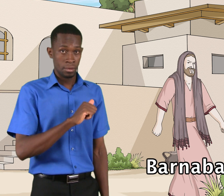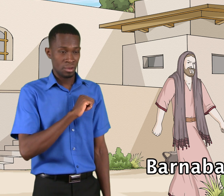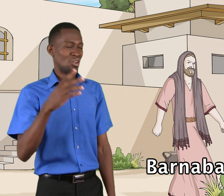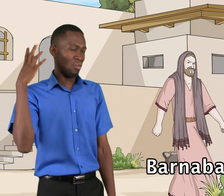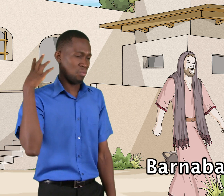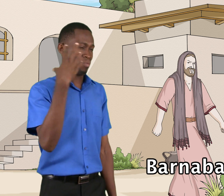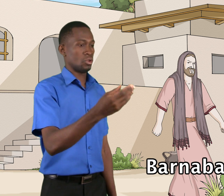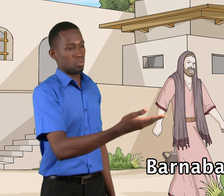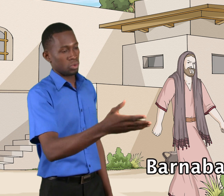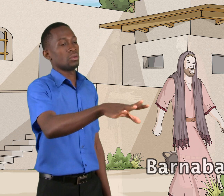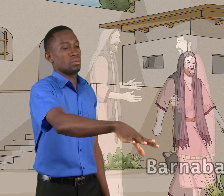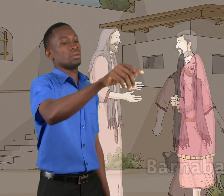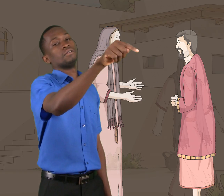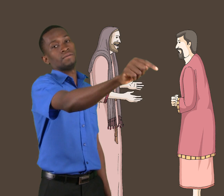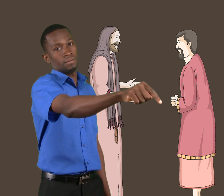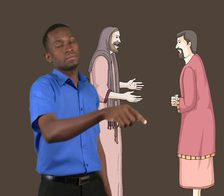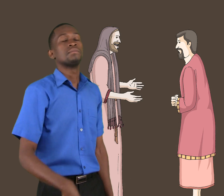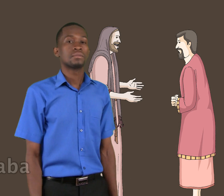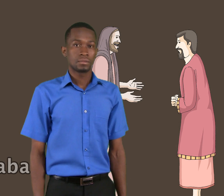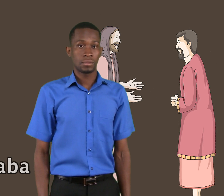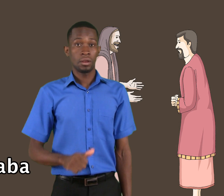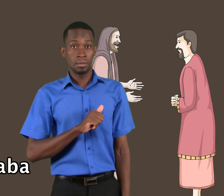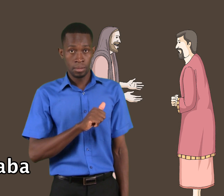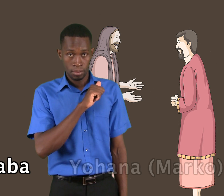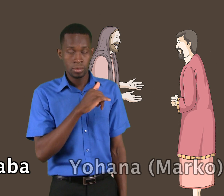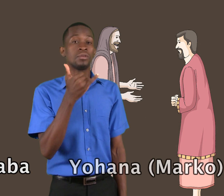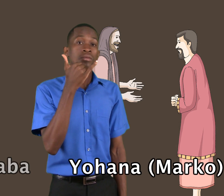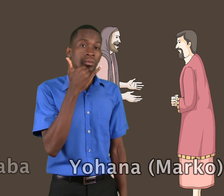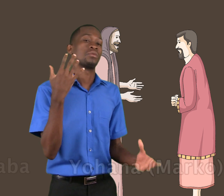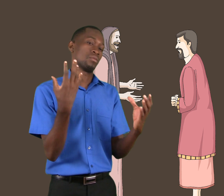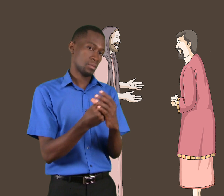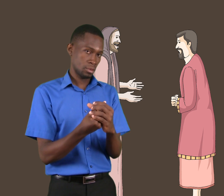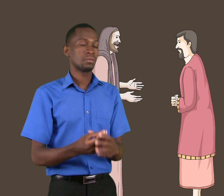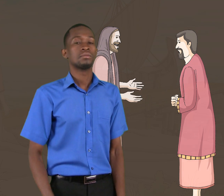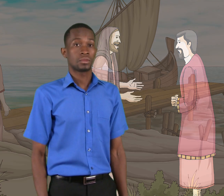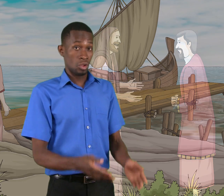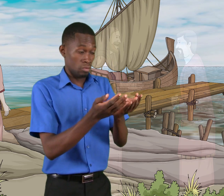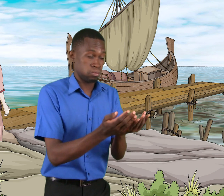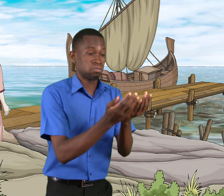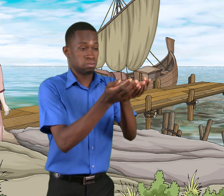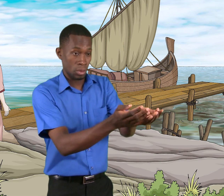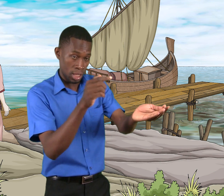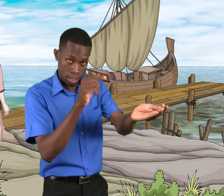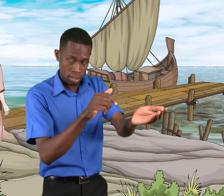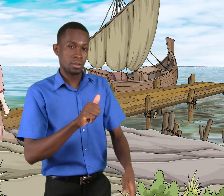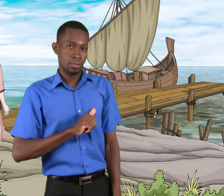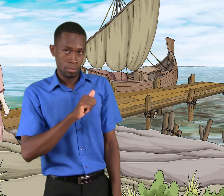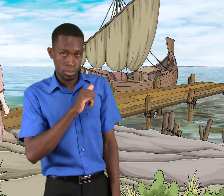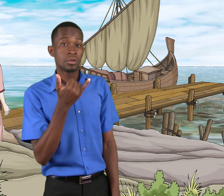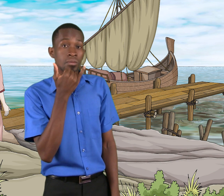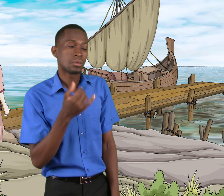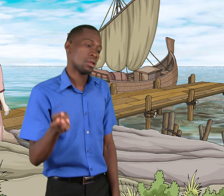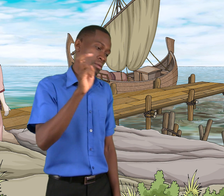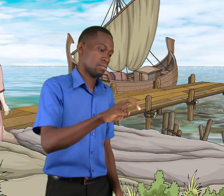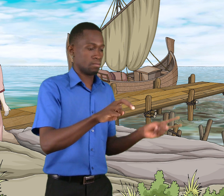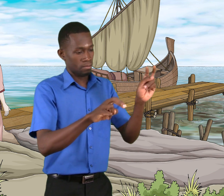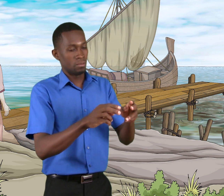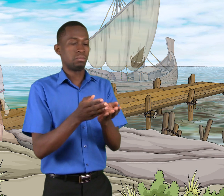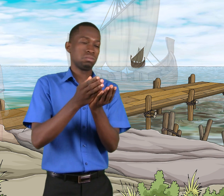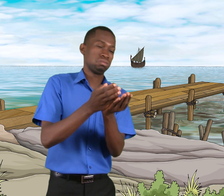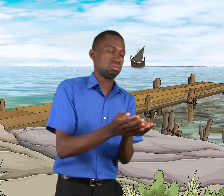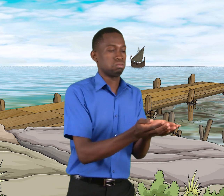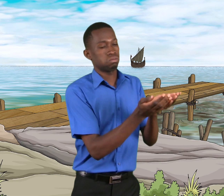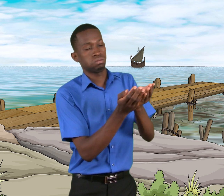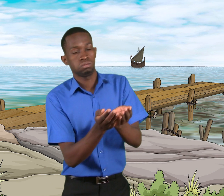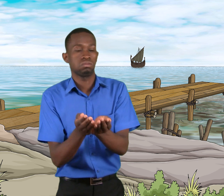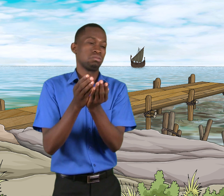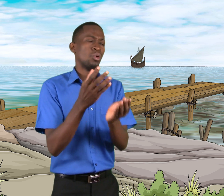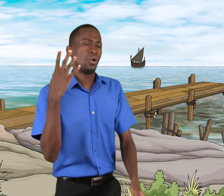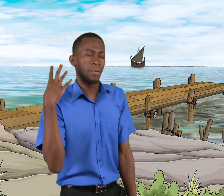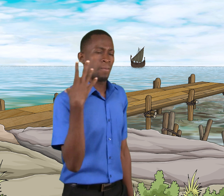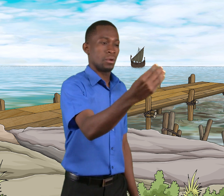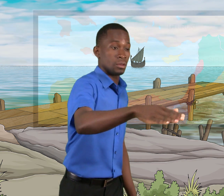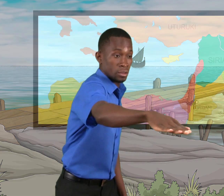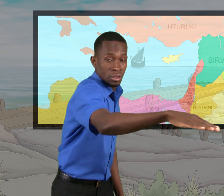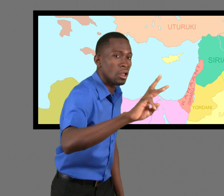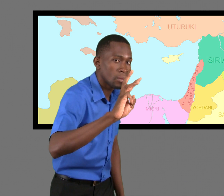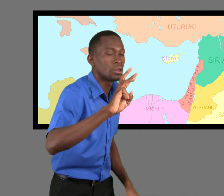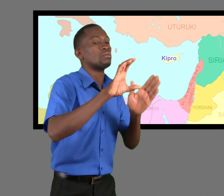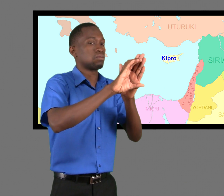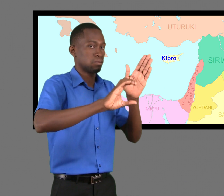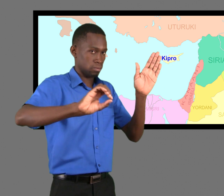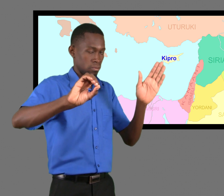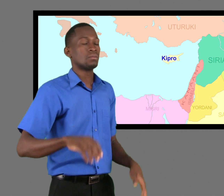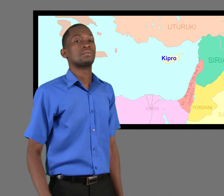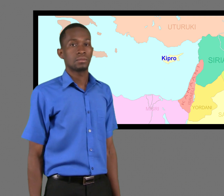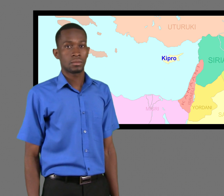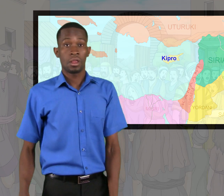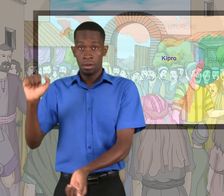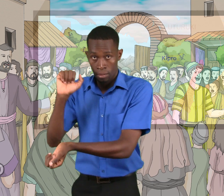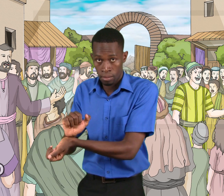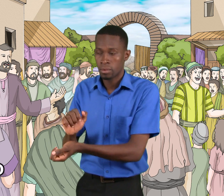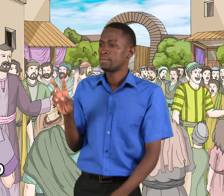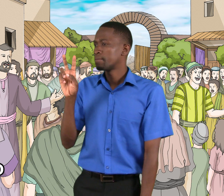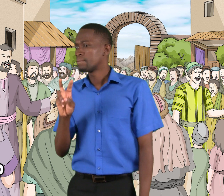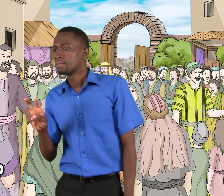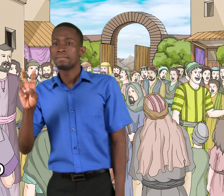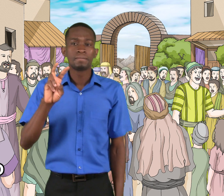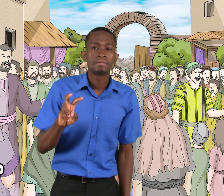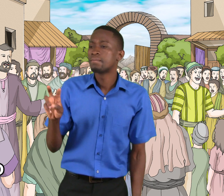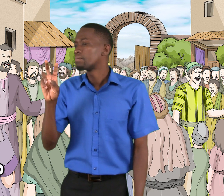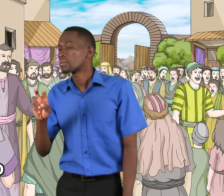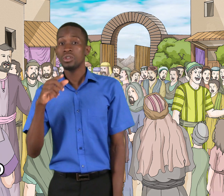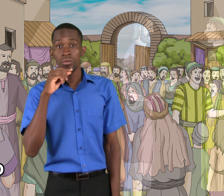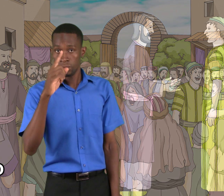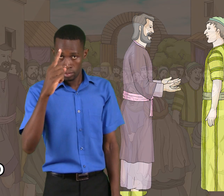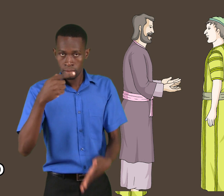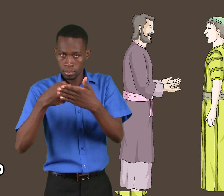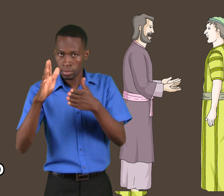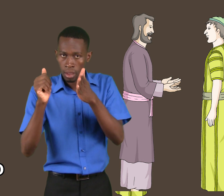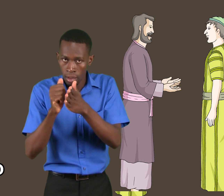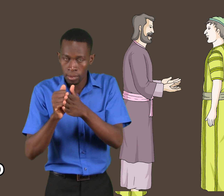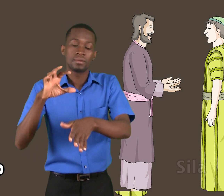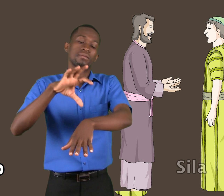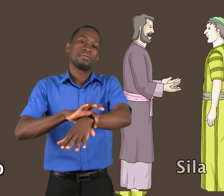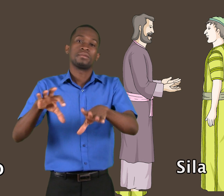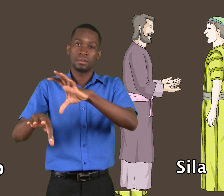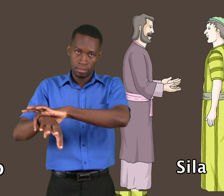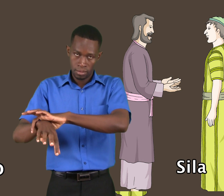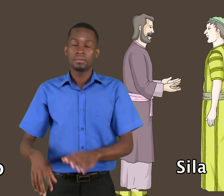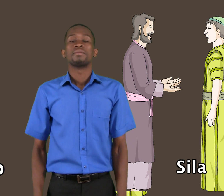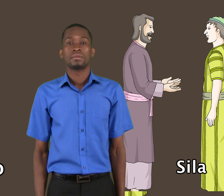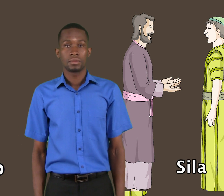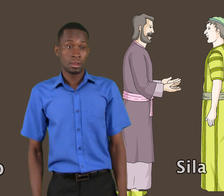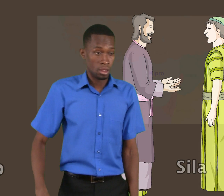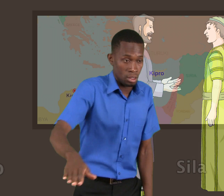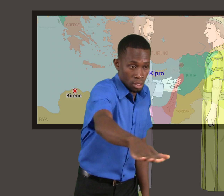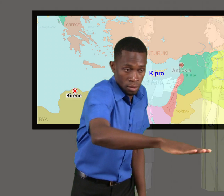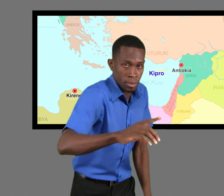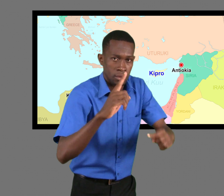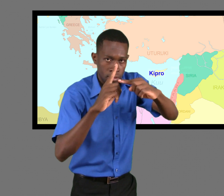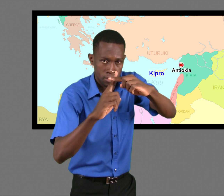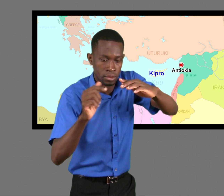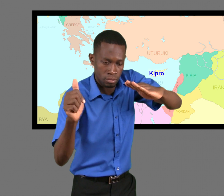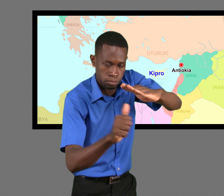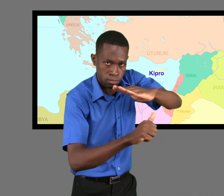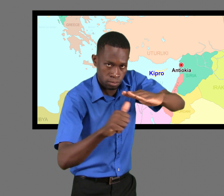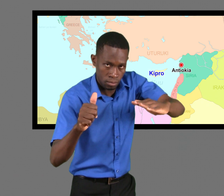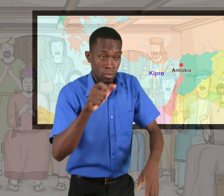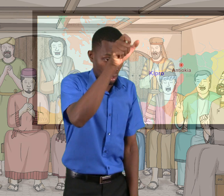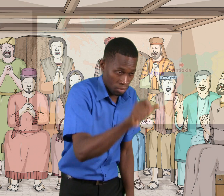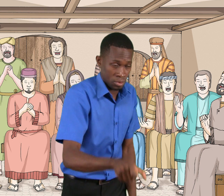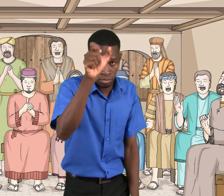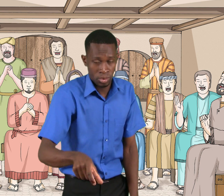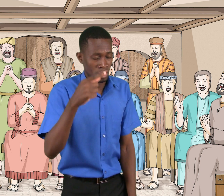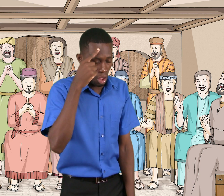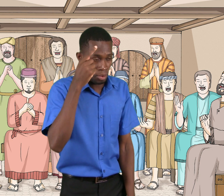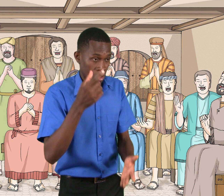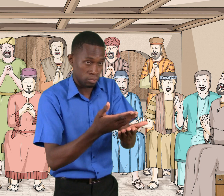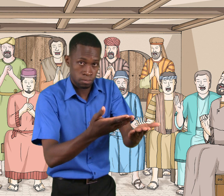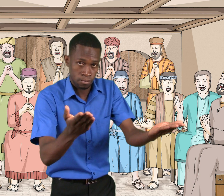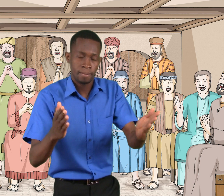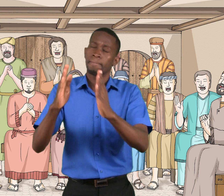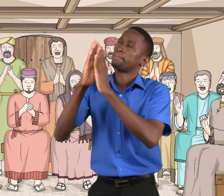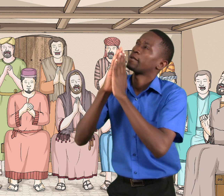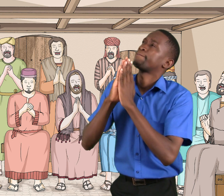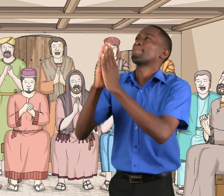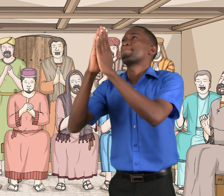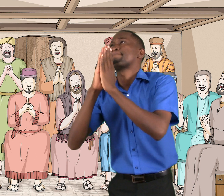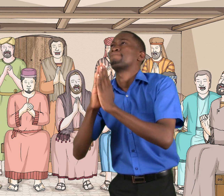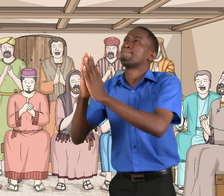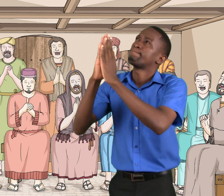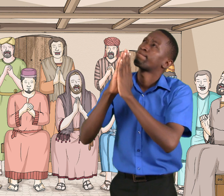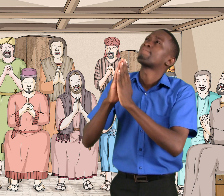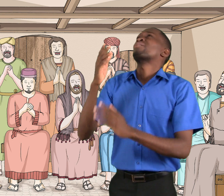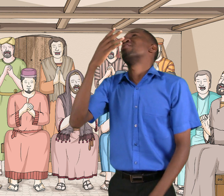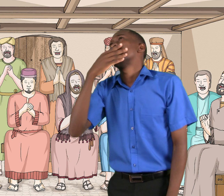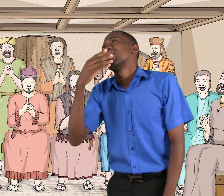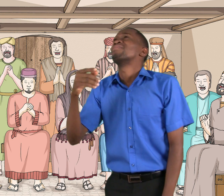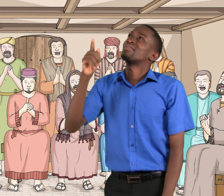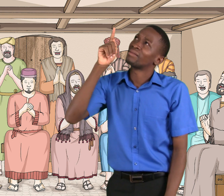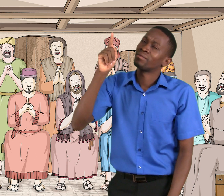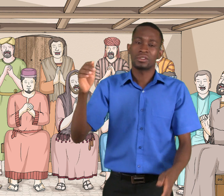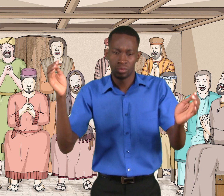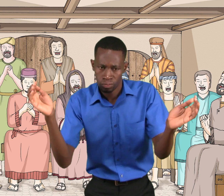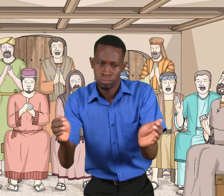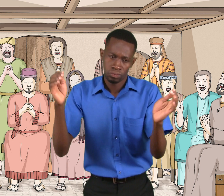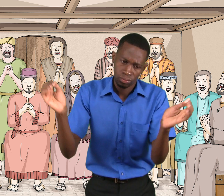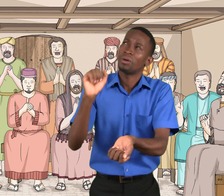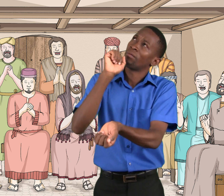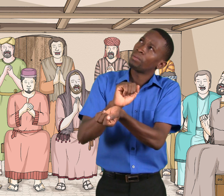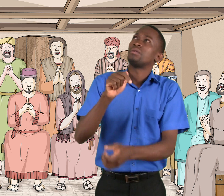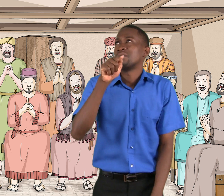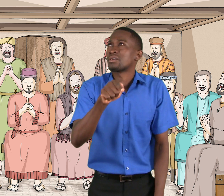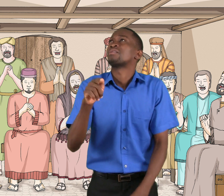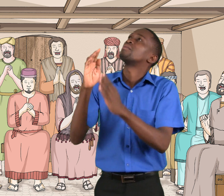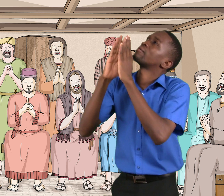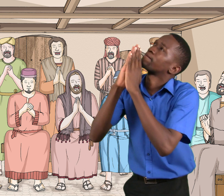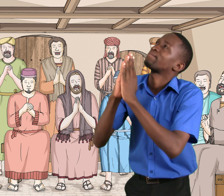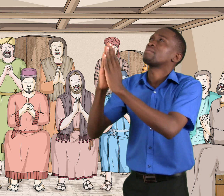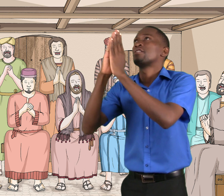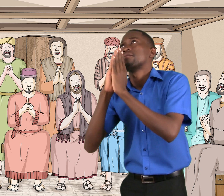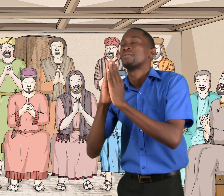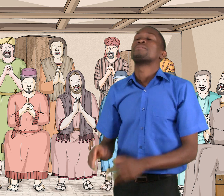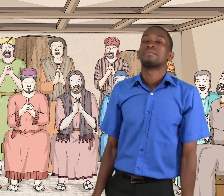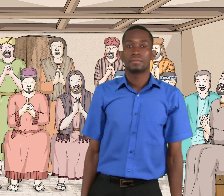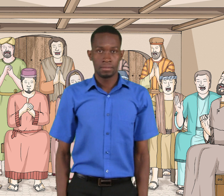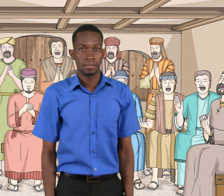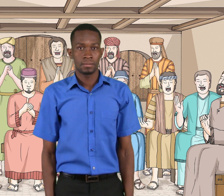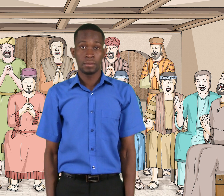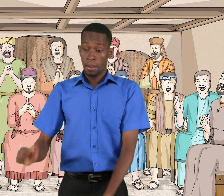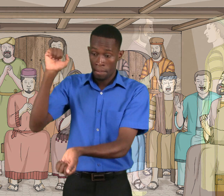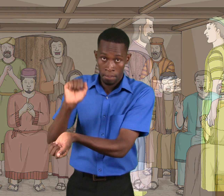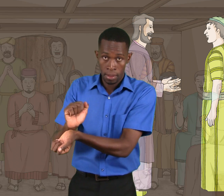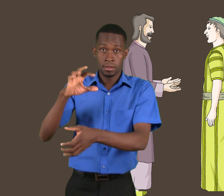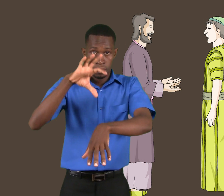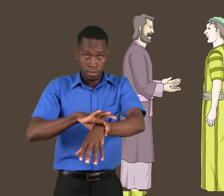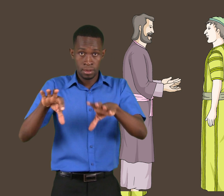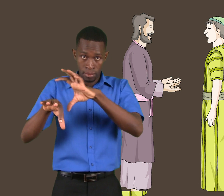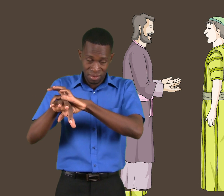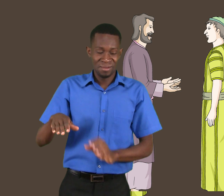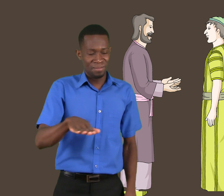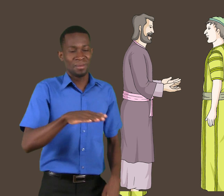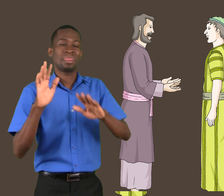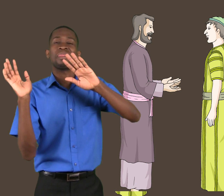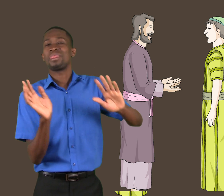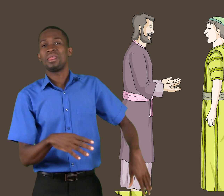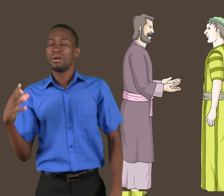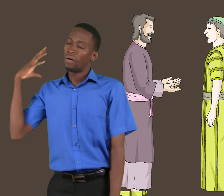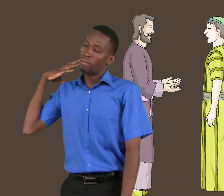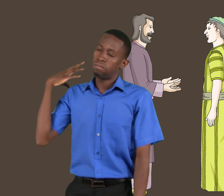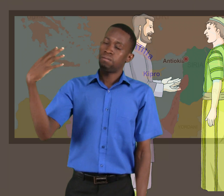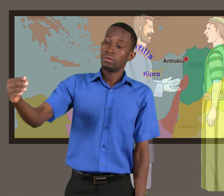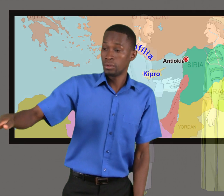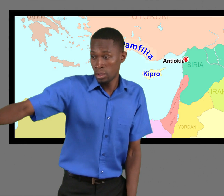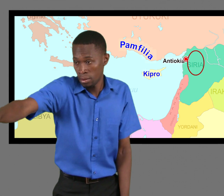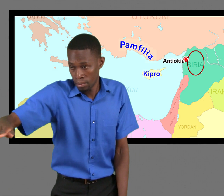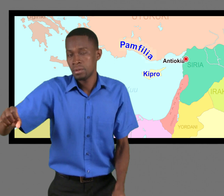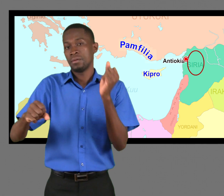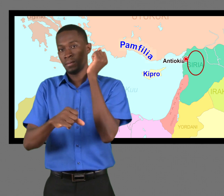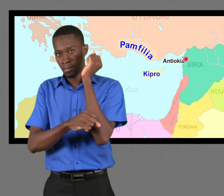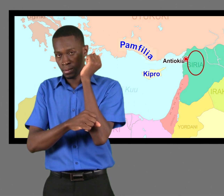Barnabas took Mark and sailed for Cyprus, but Paul chose Silas and left, commended by the brothers to the grace of the Lord.